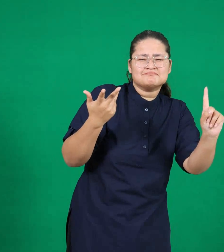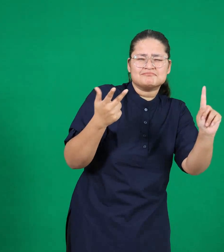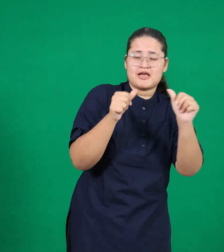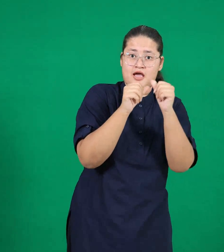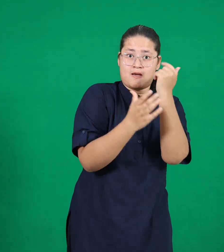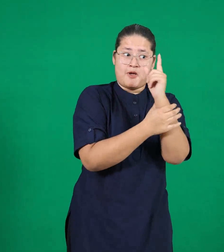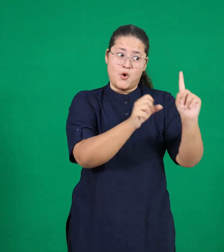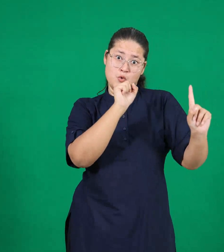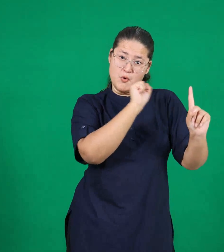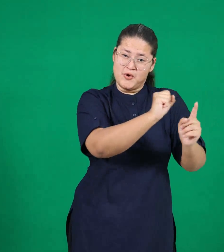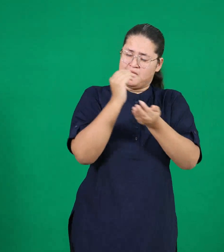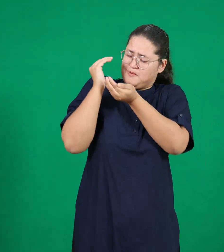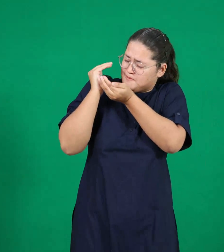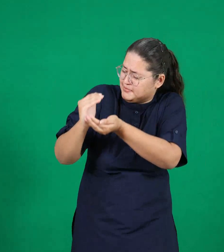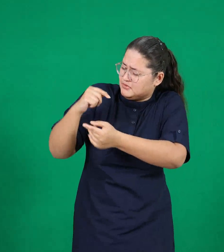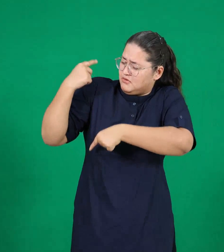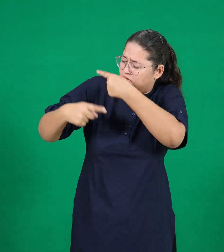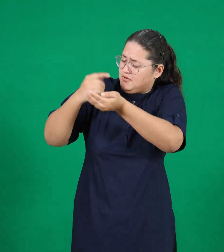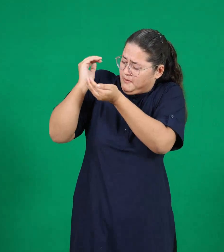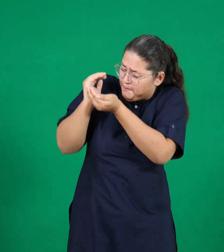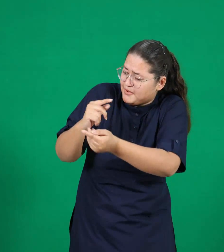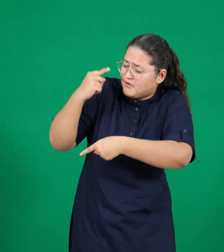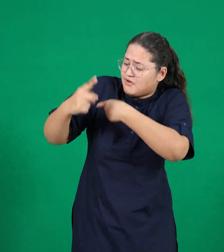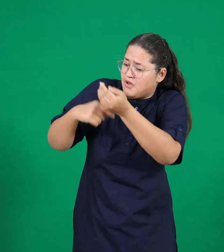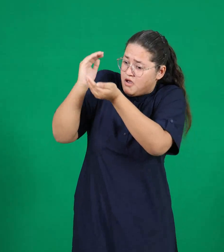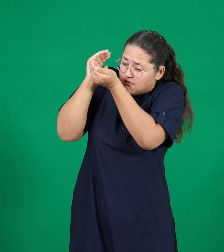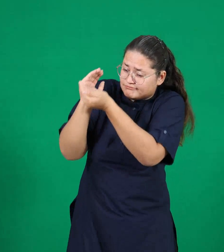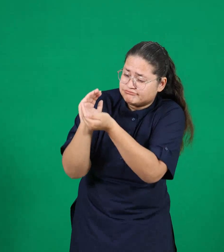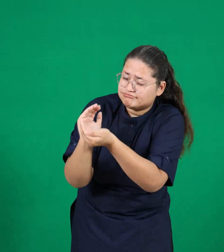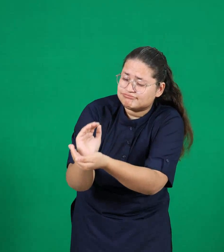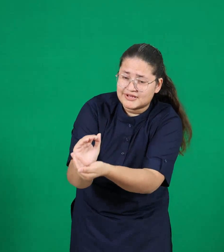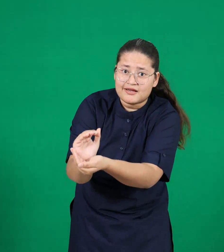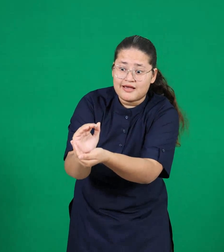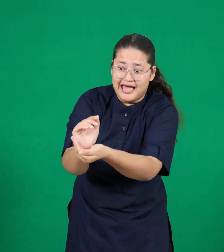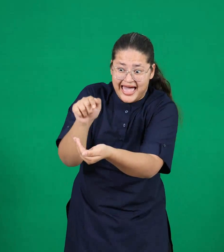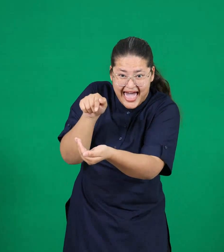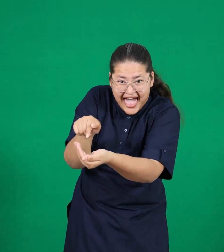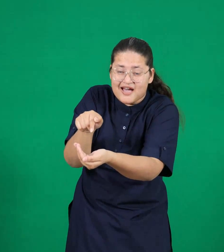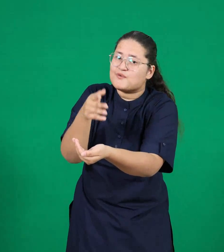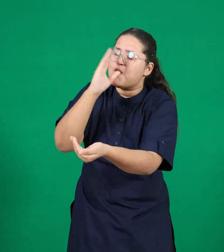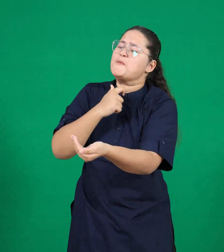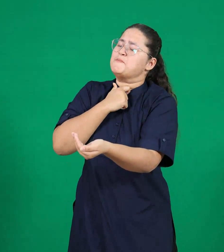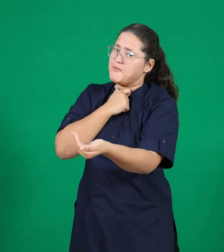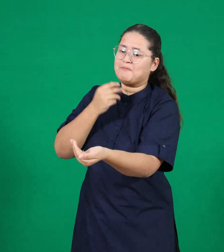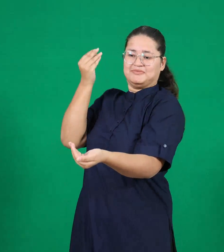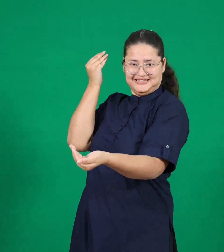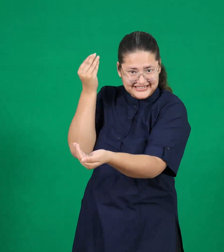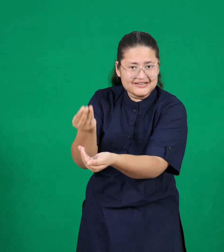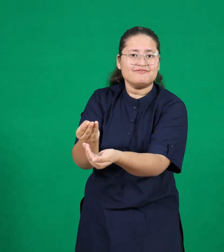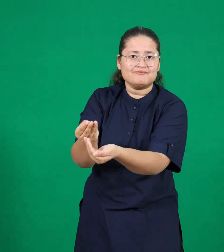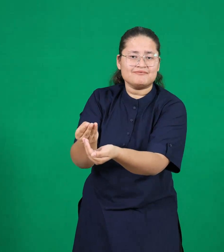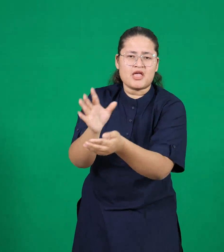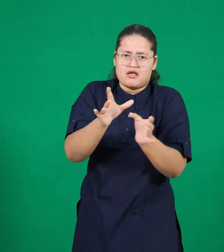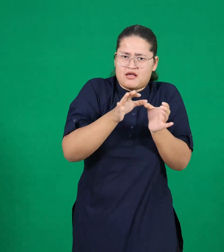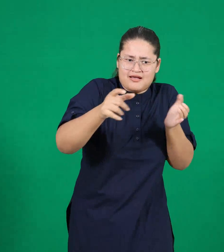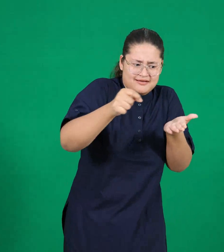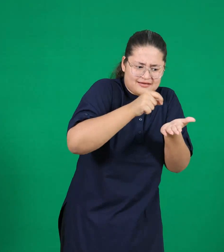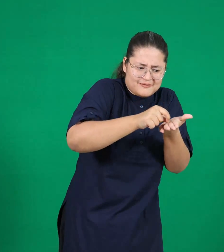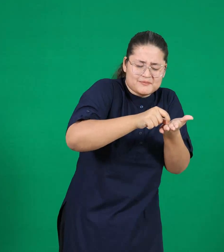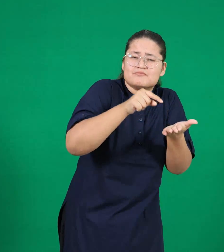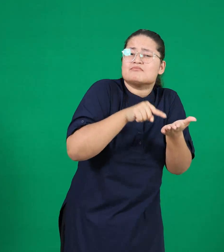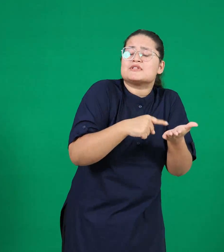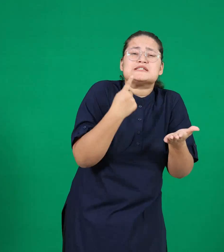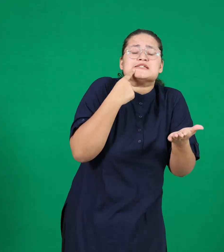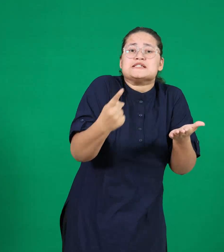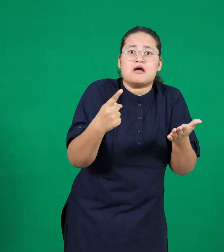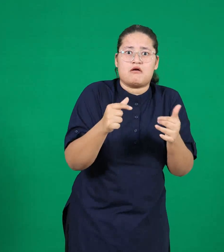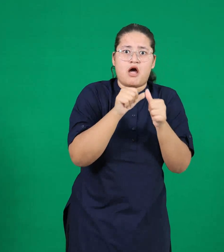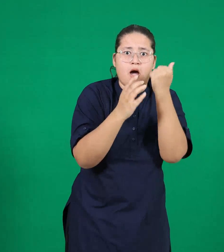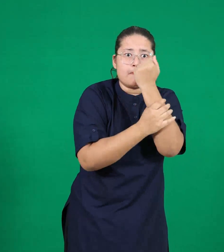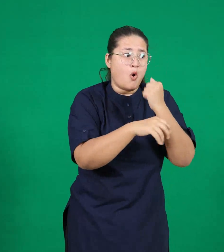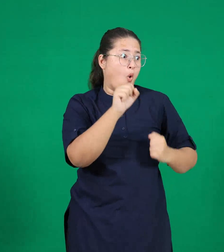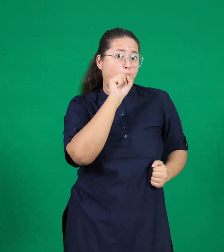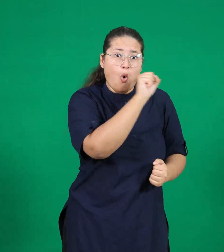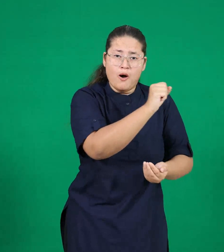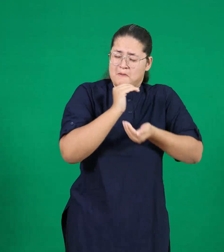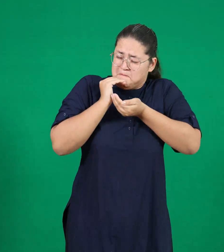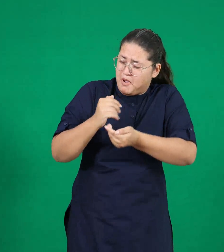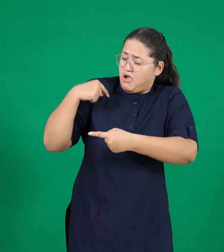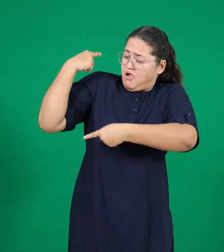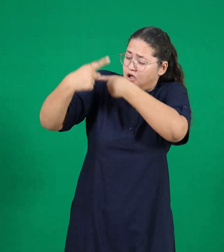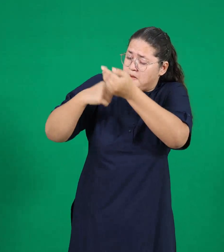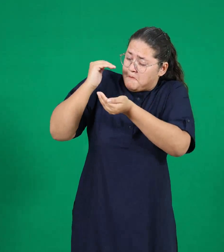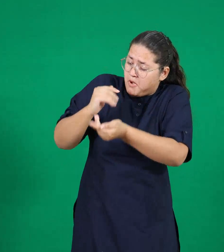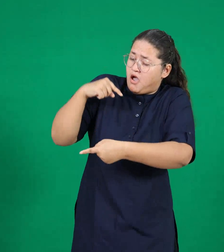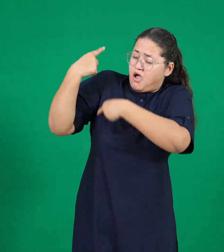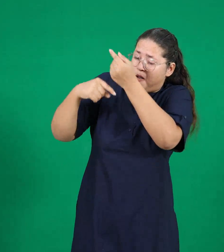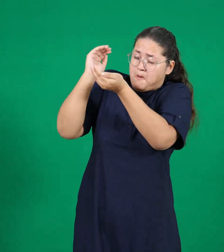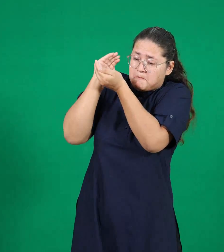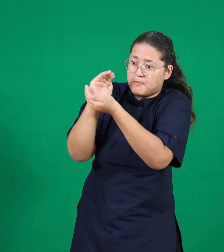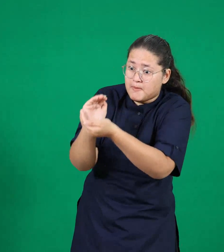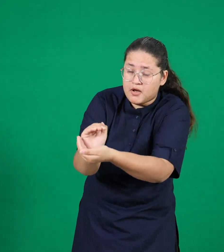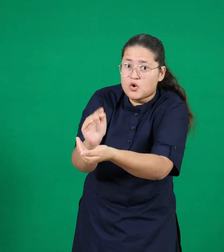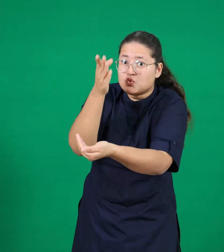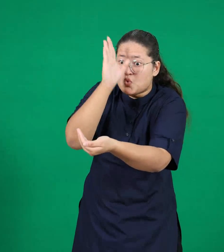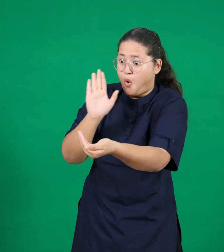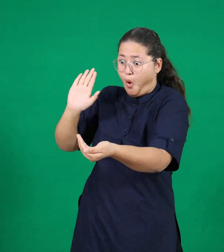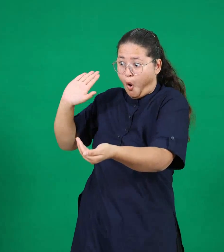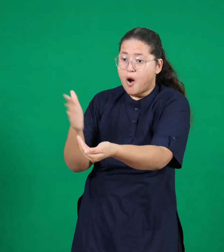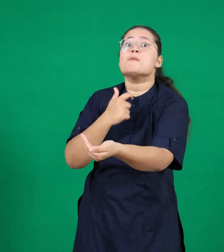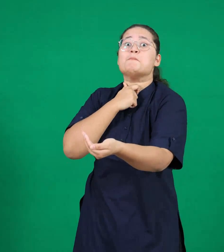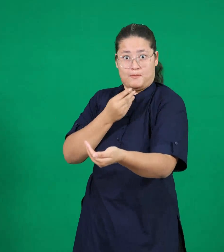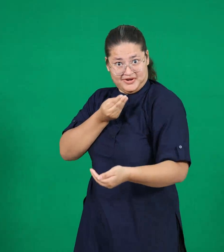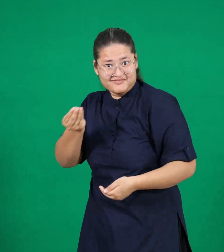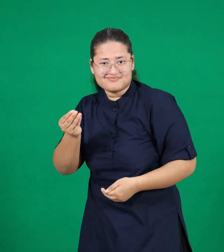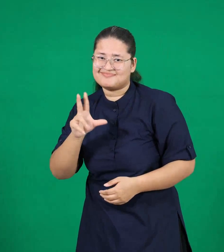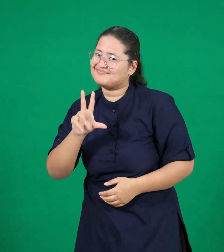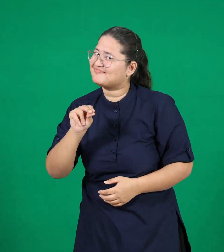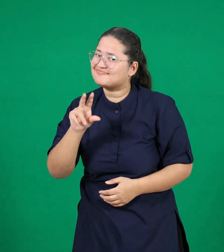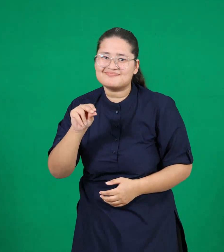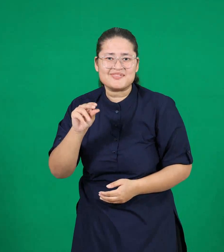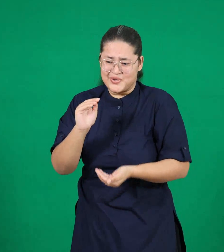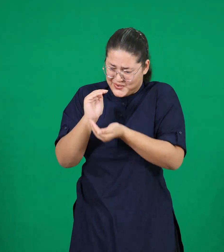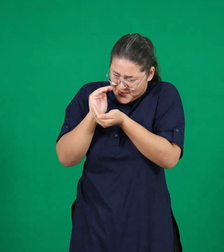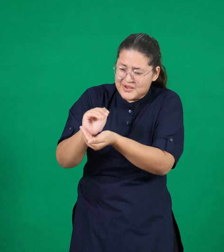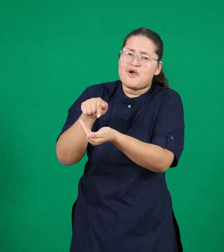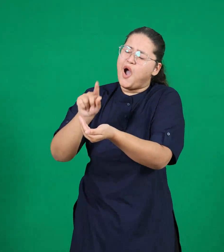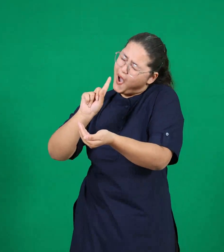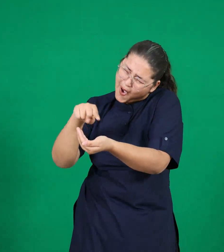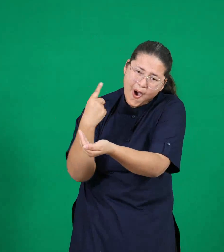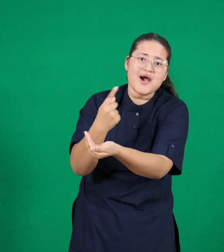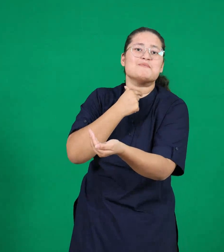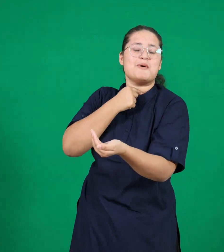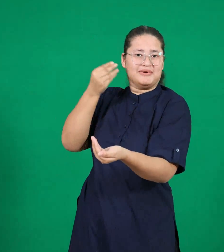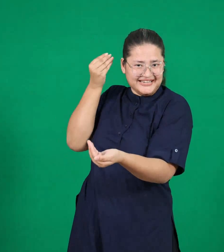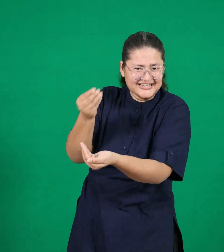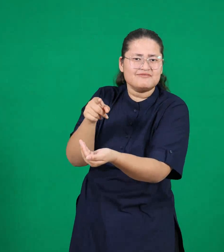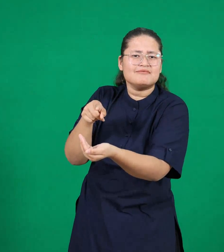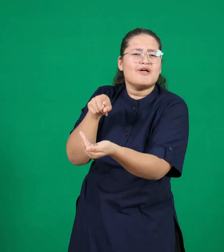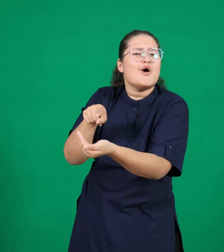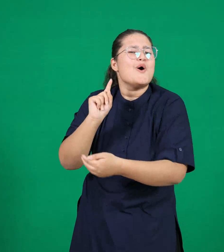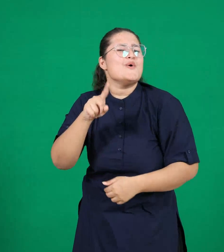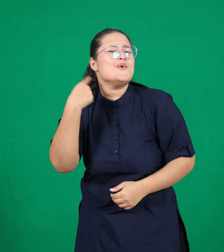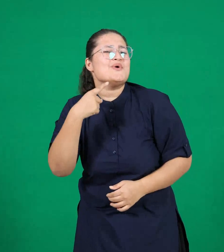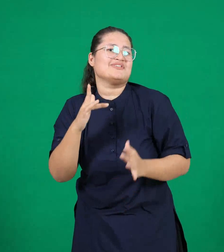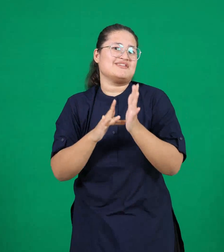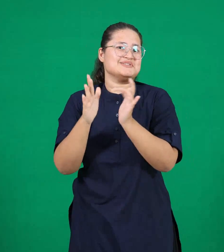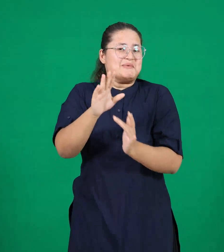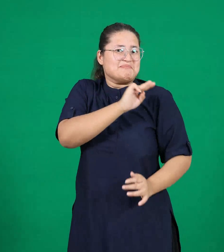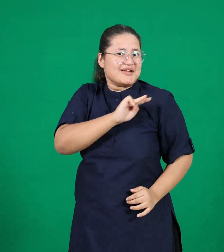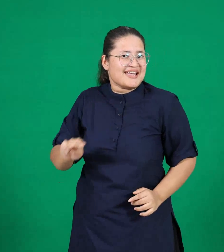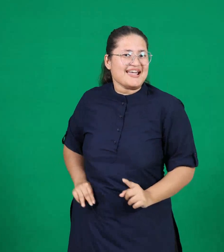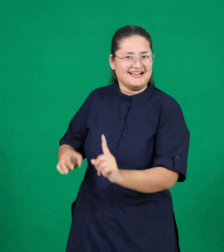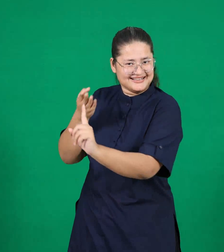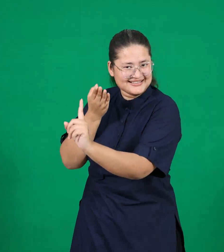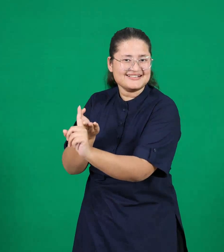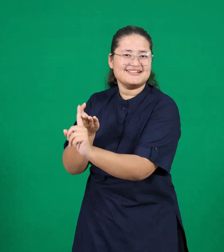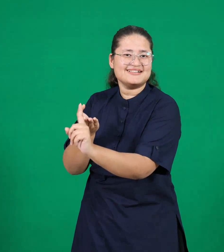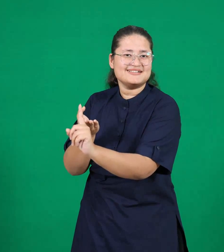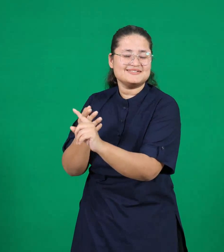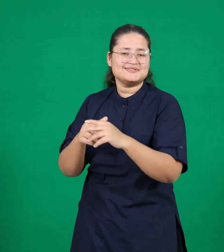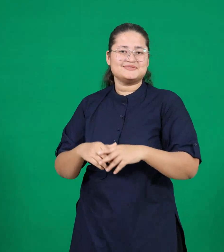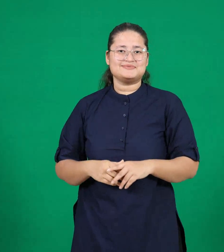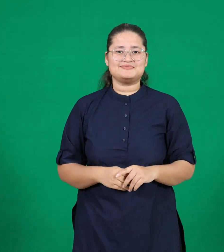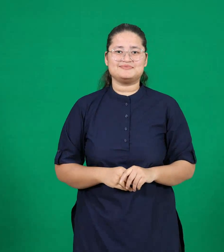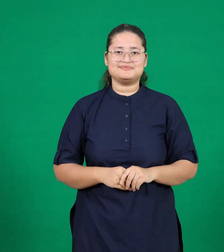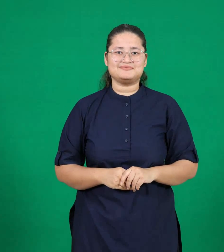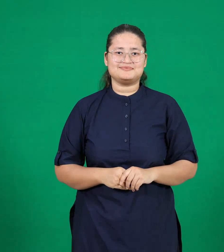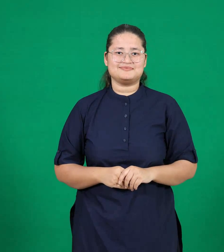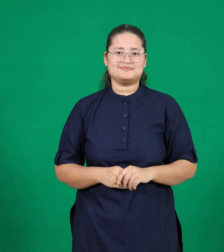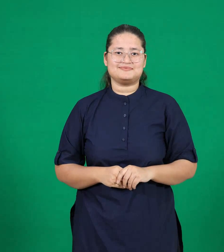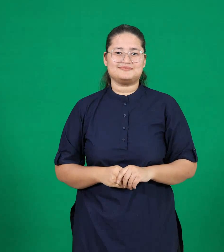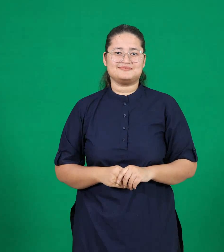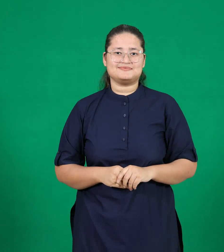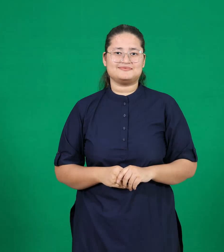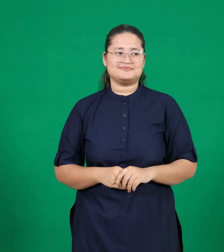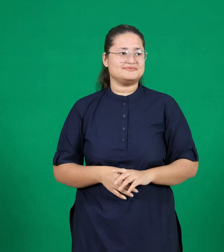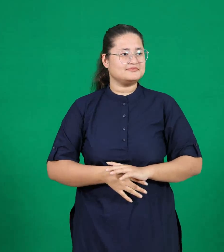The Scripture does not say, "and to seeds," meaning many, but " and to your seed," meaning One, who is Christ.